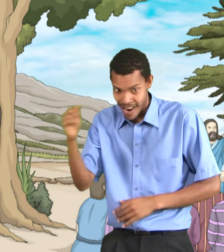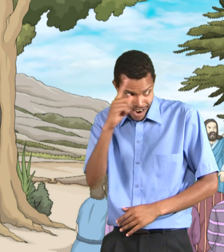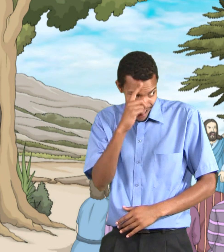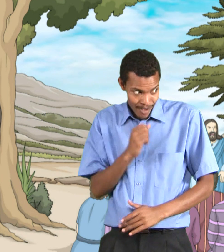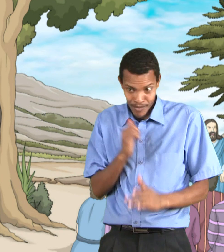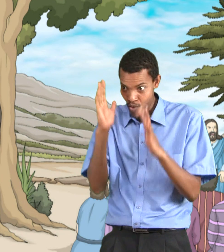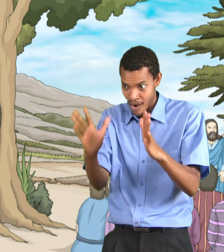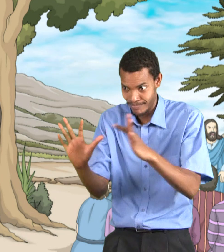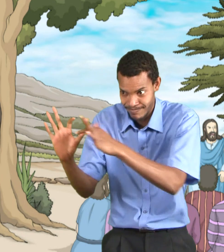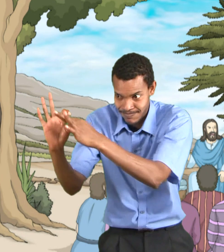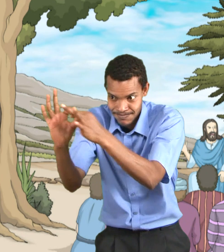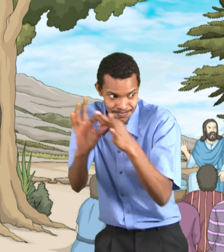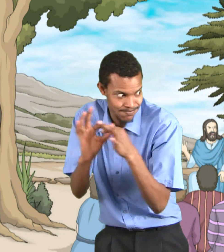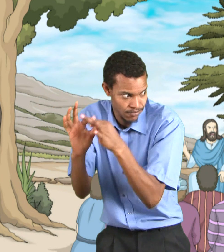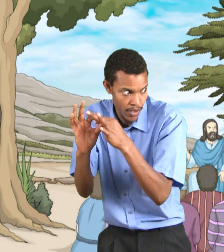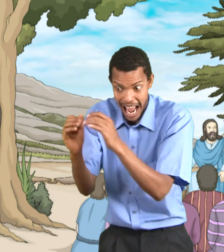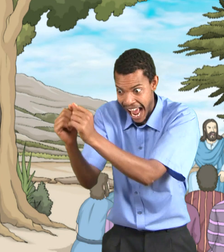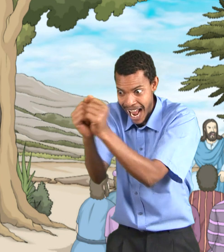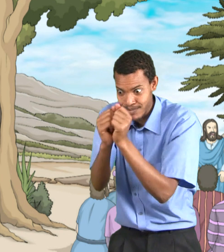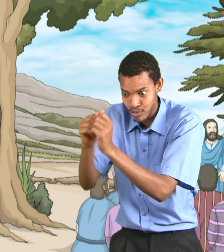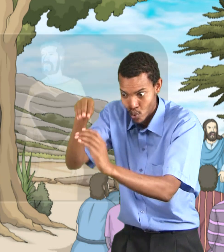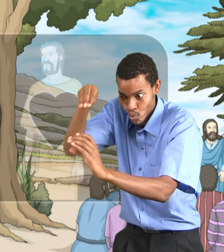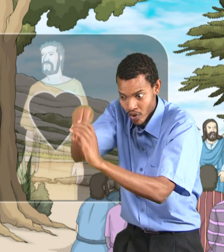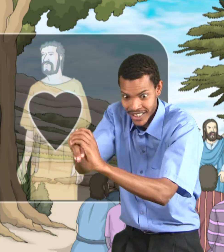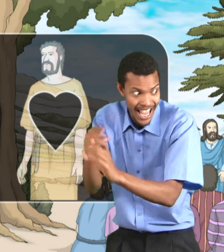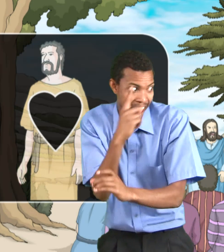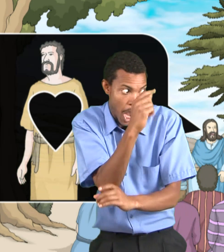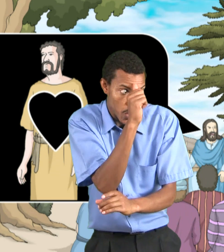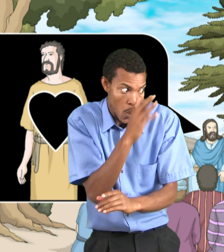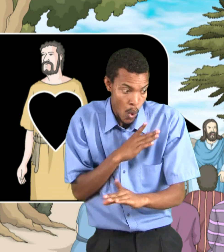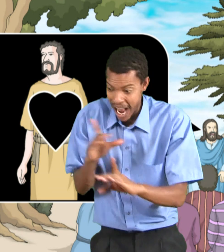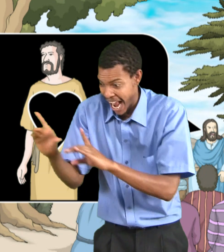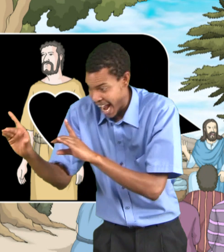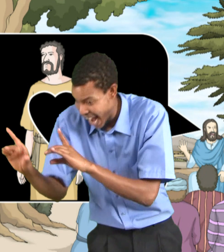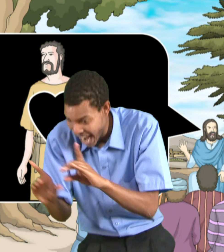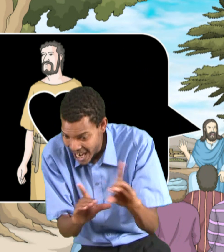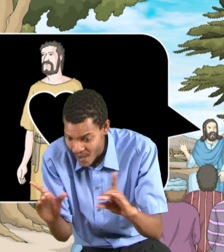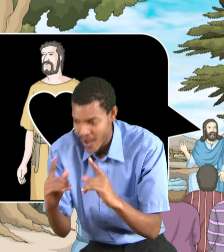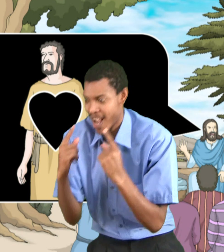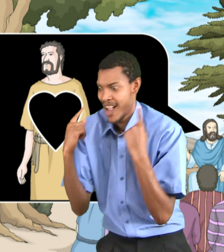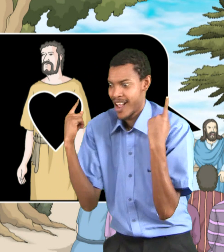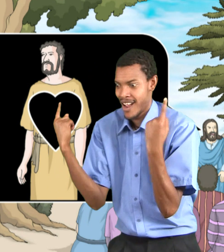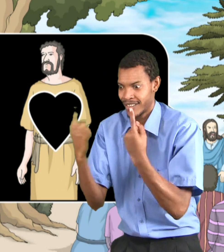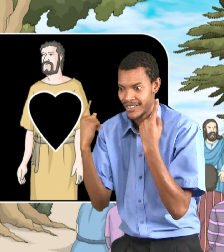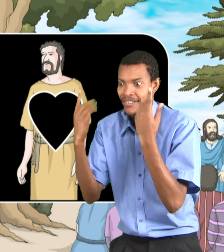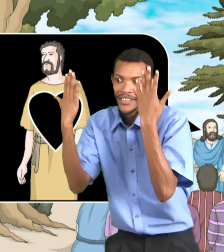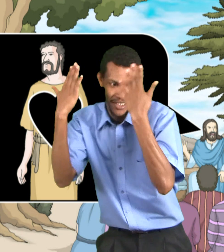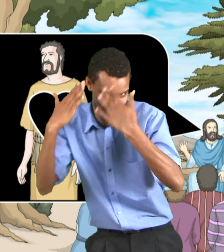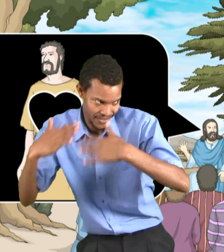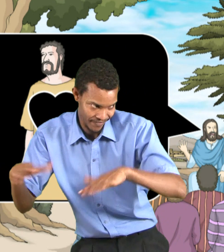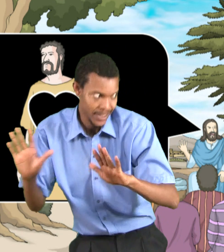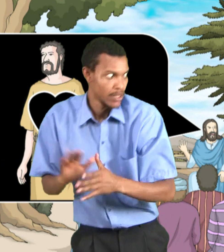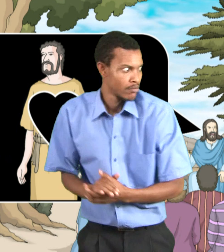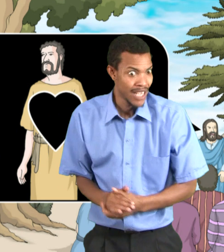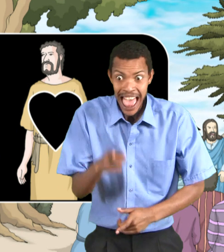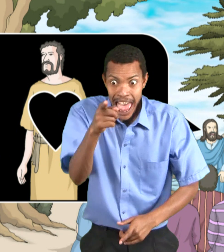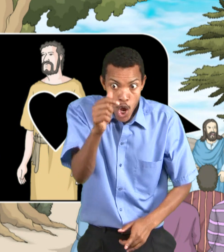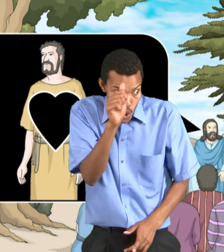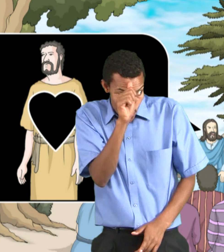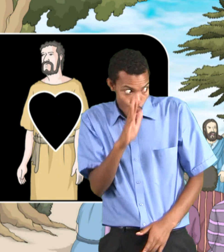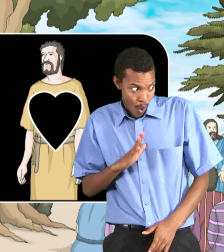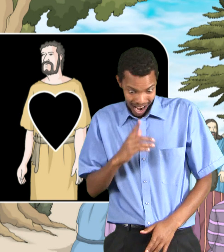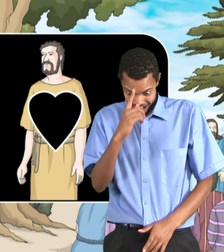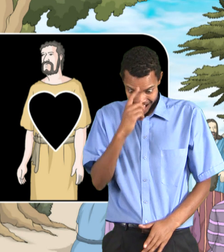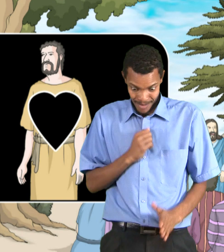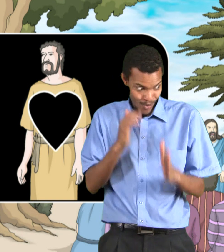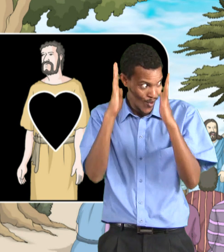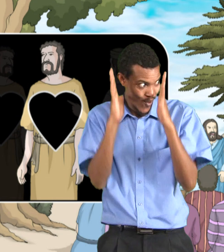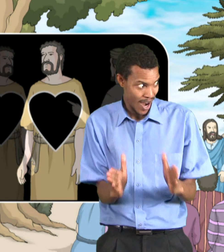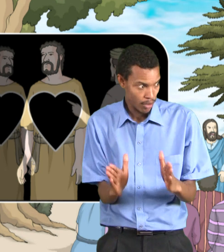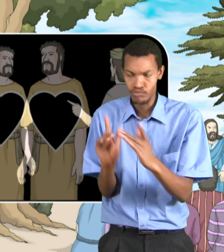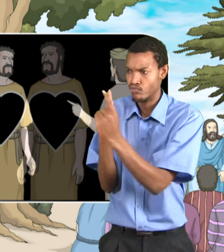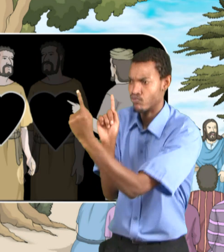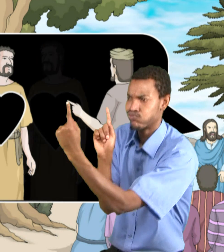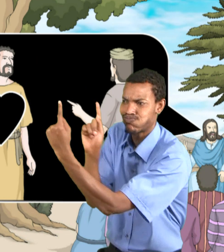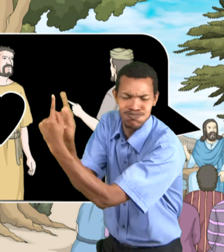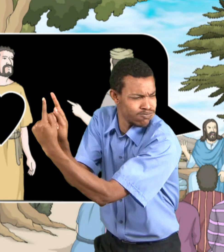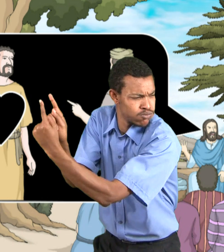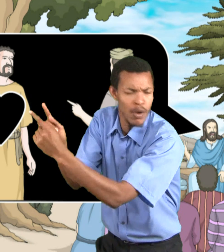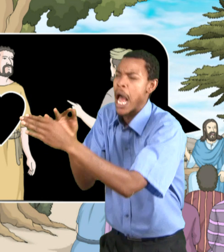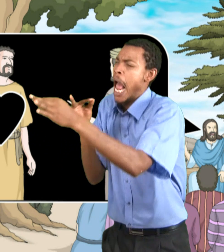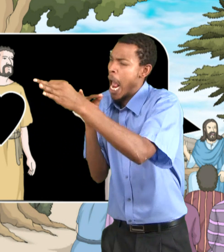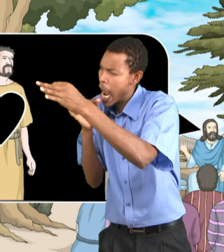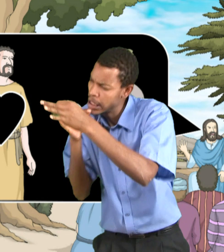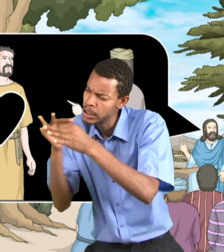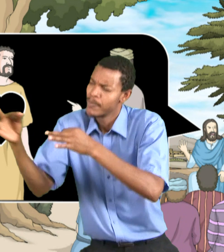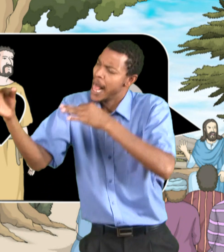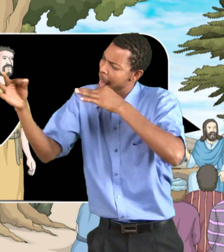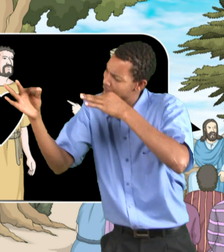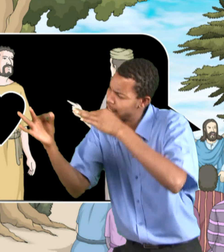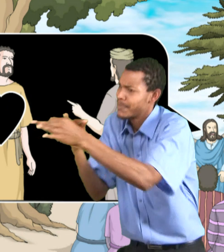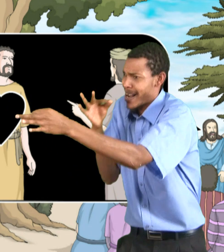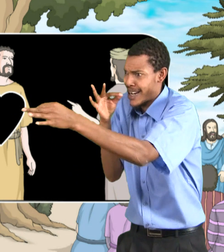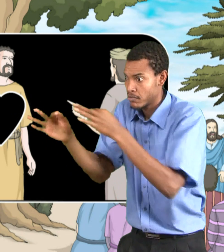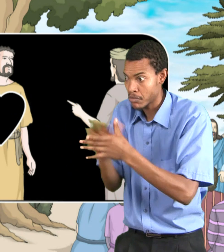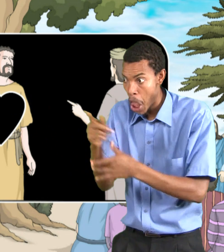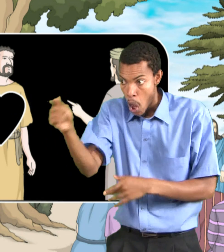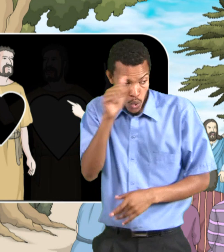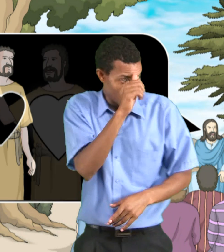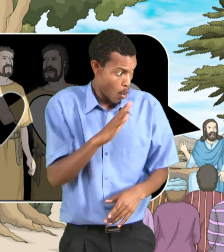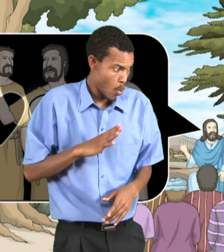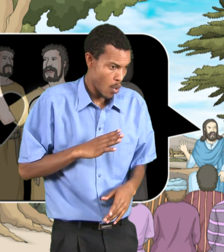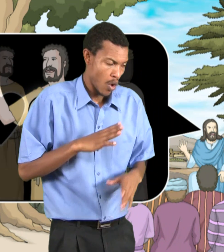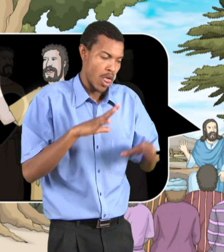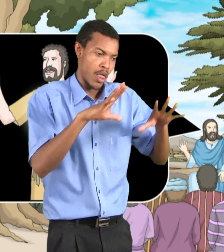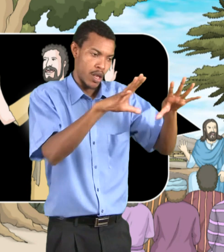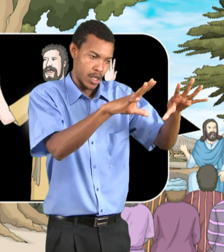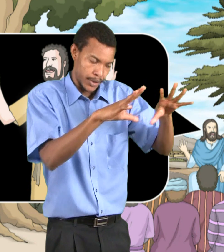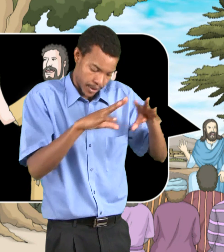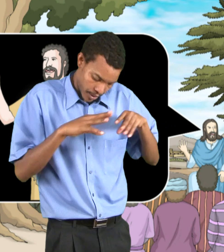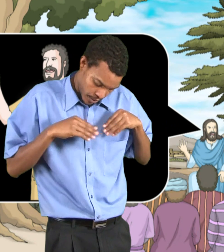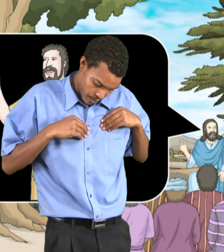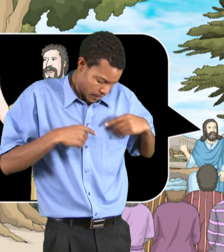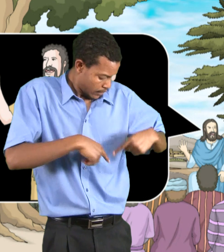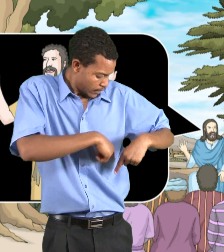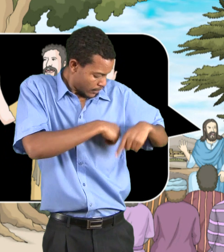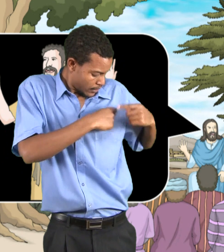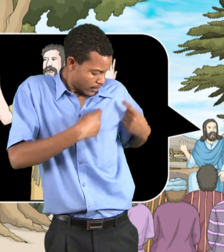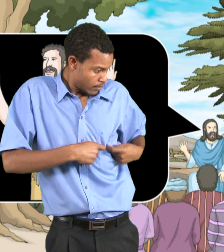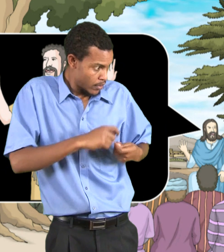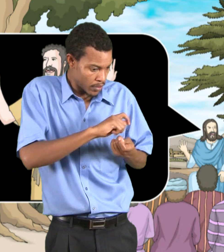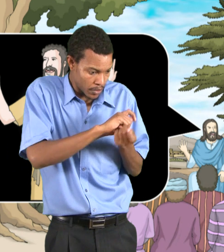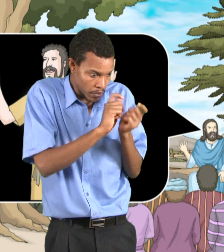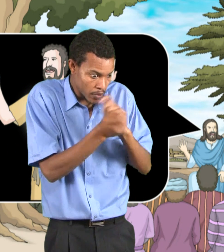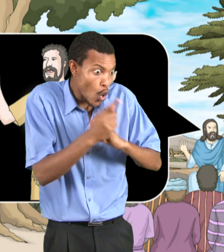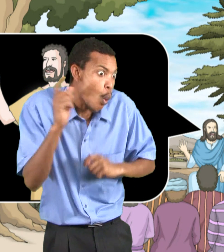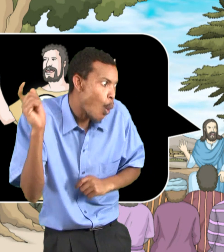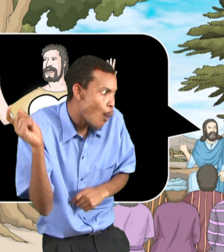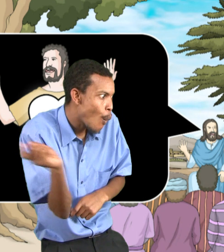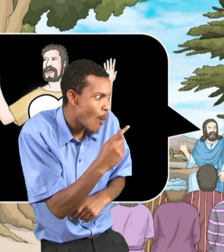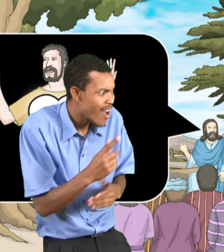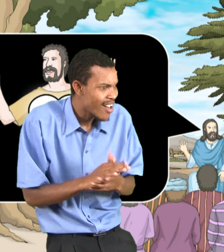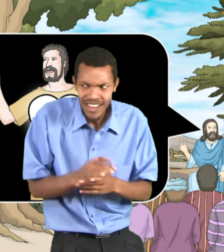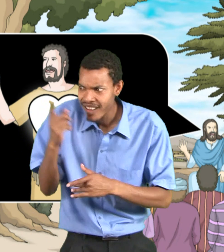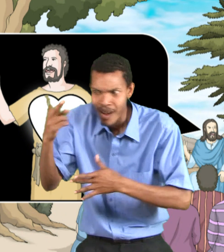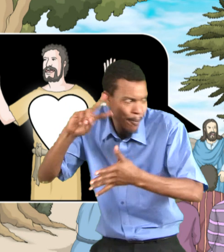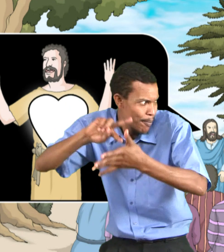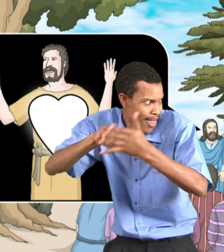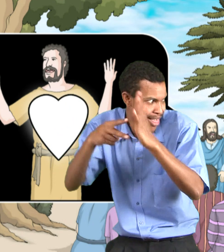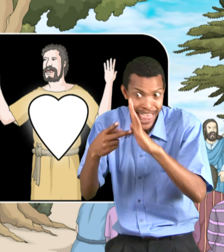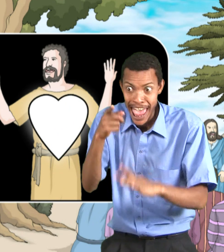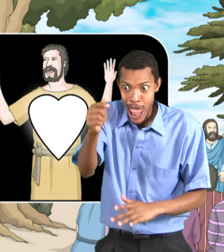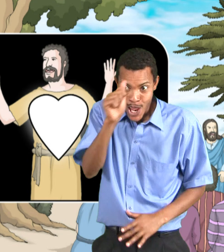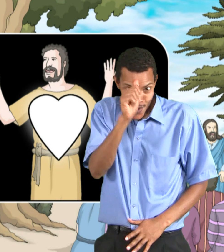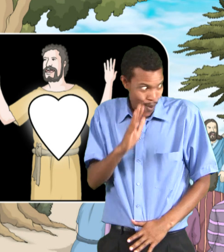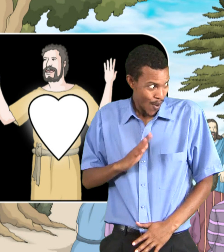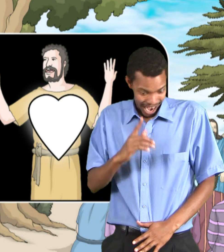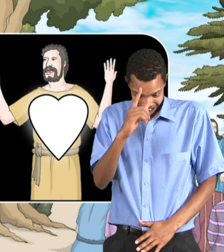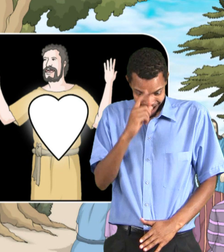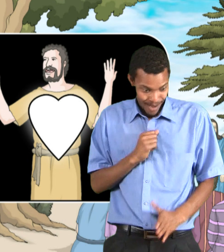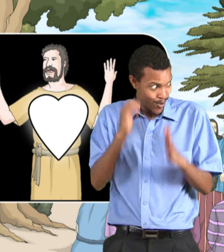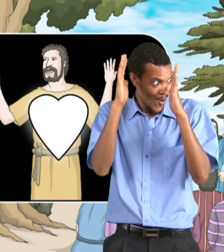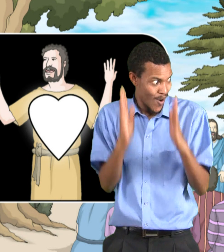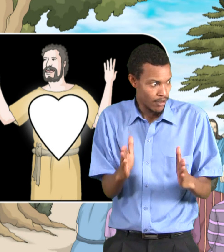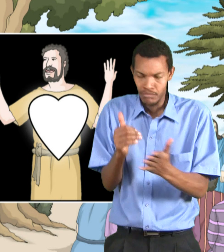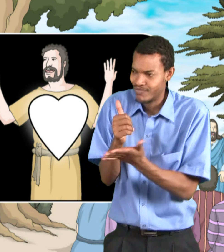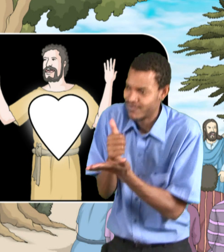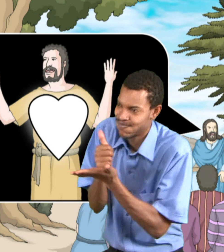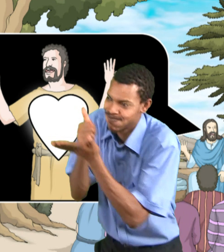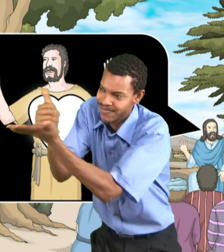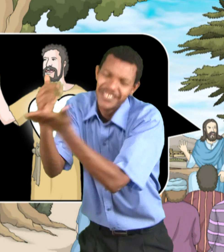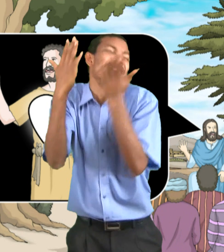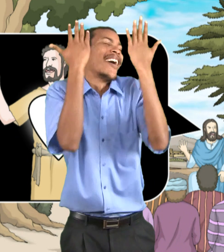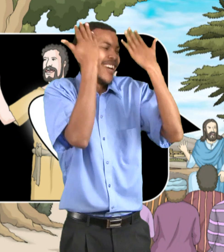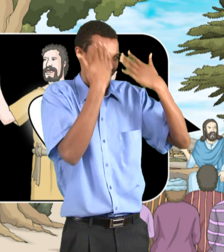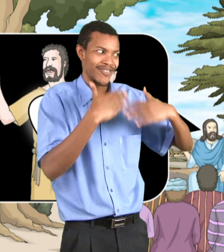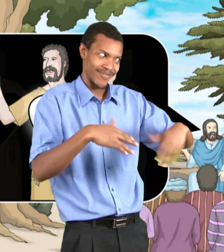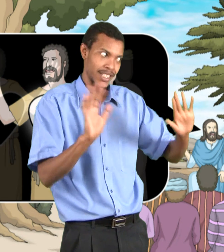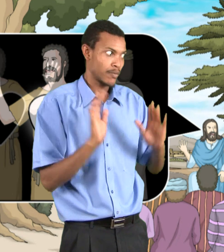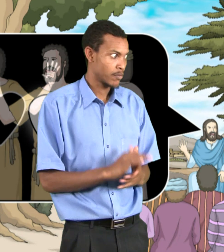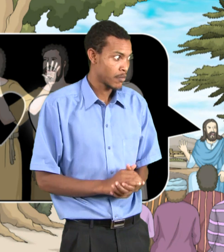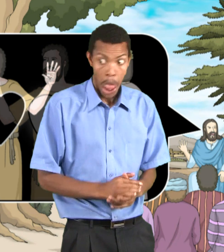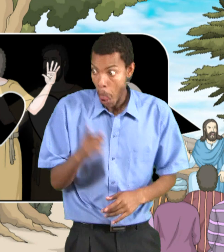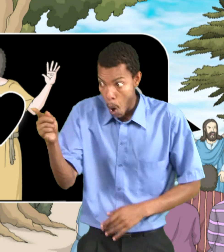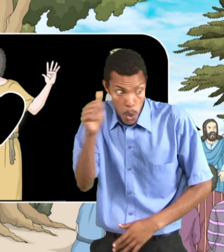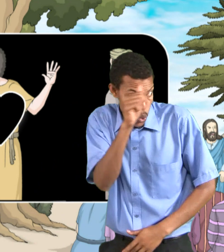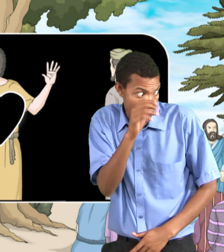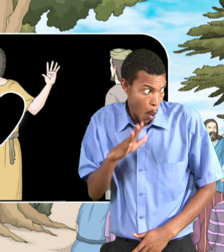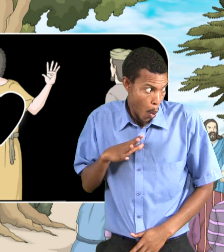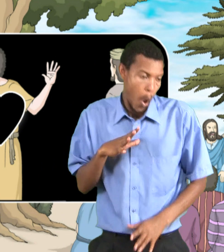If your brother sins against you, go and confront him privately. If he listens to you, you have won your brother over.